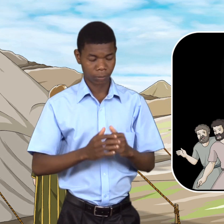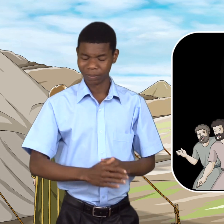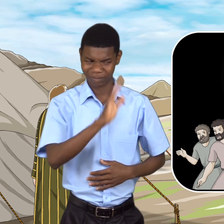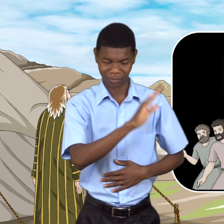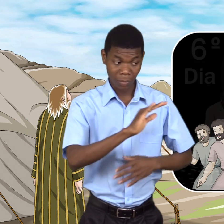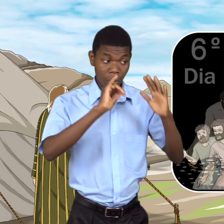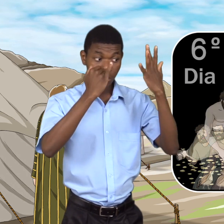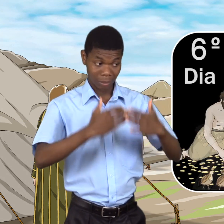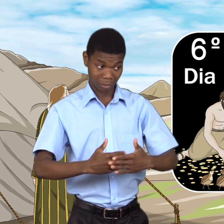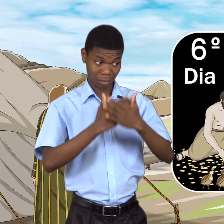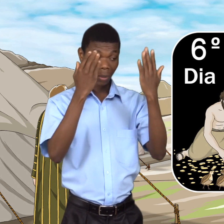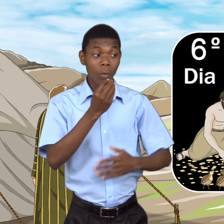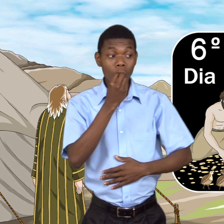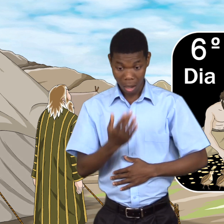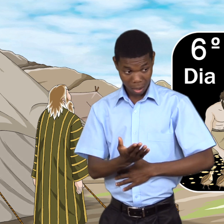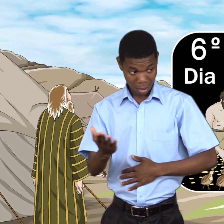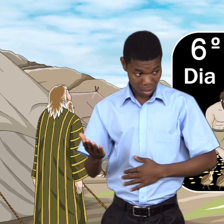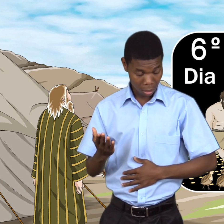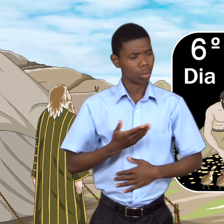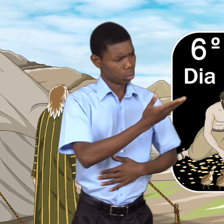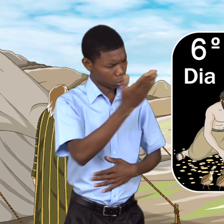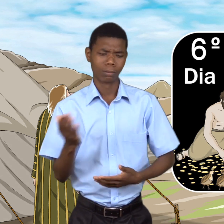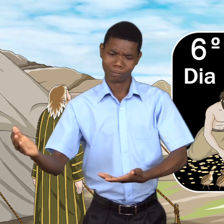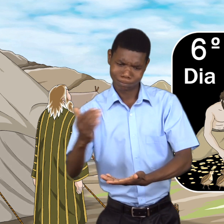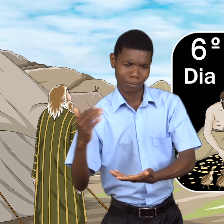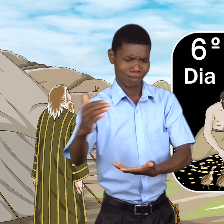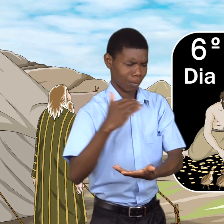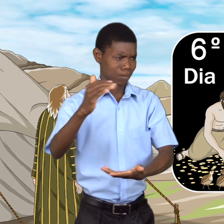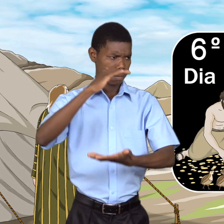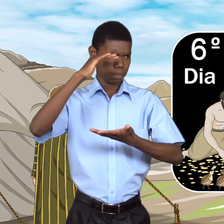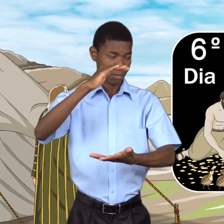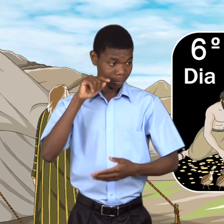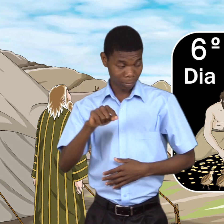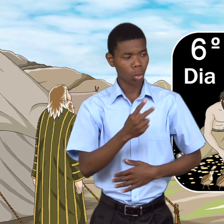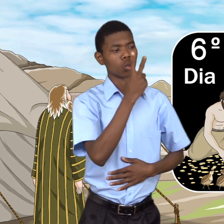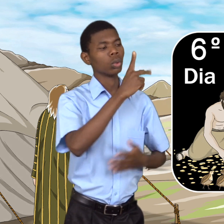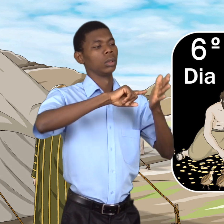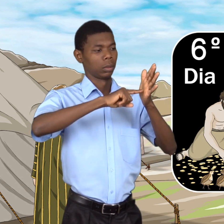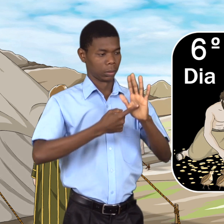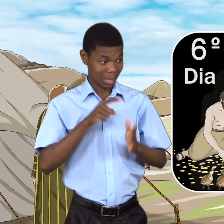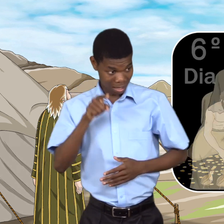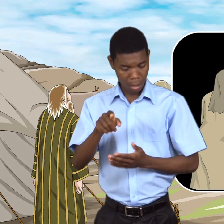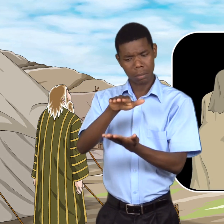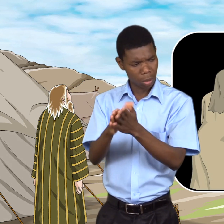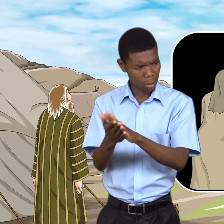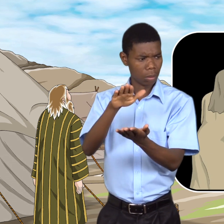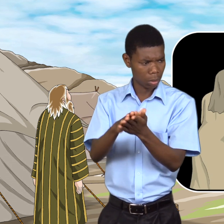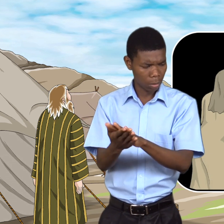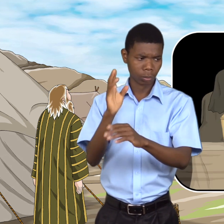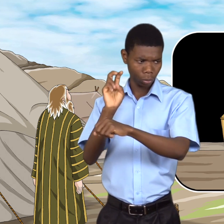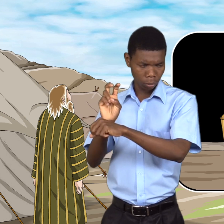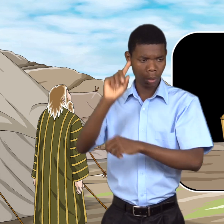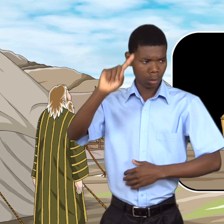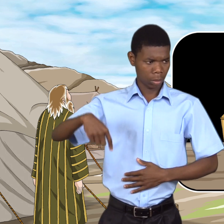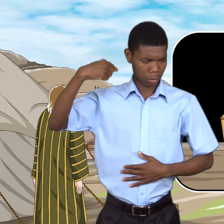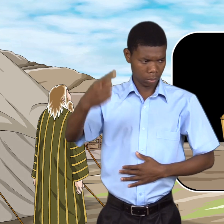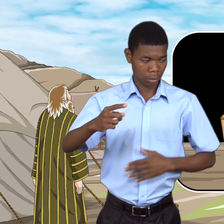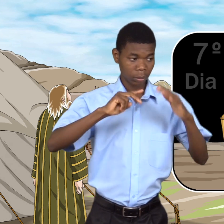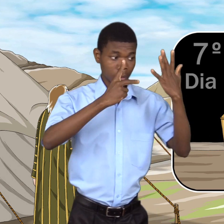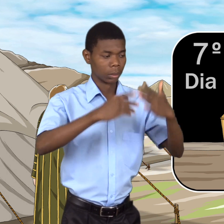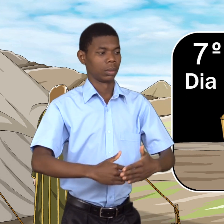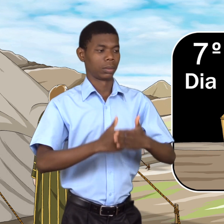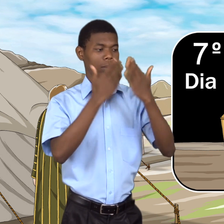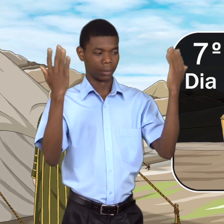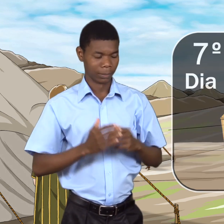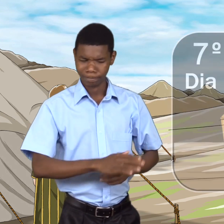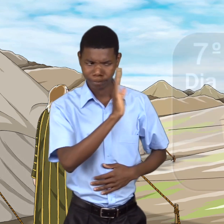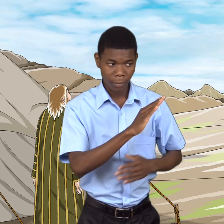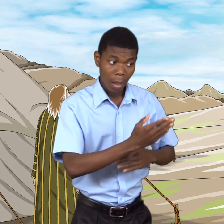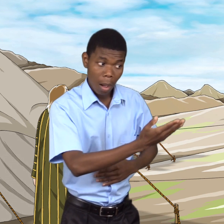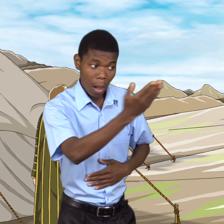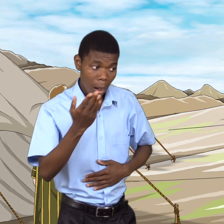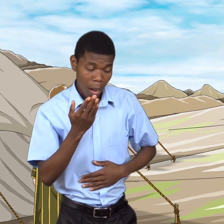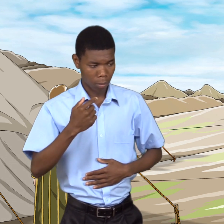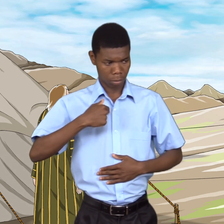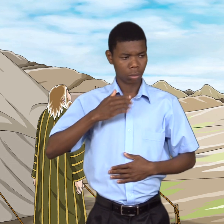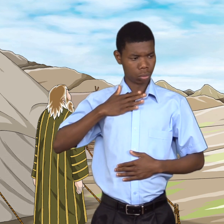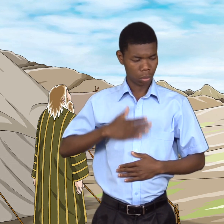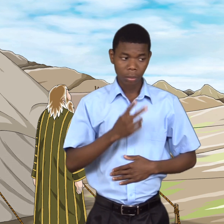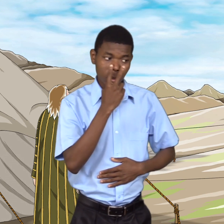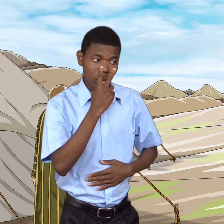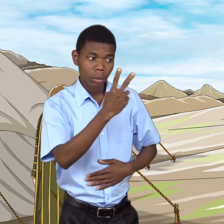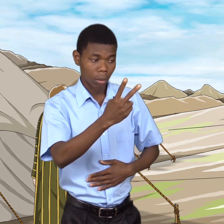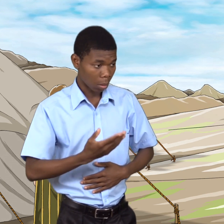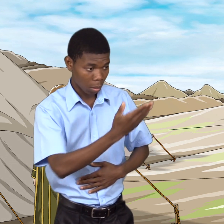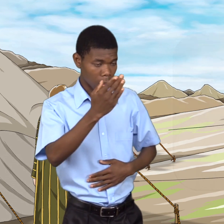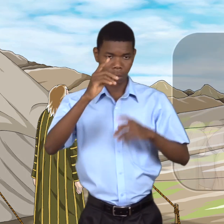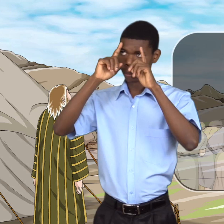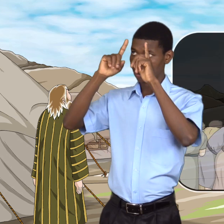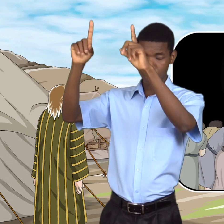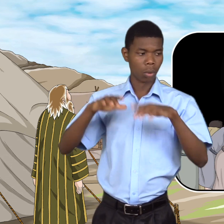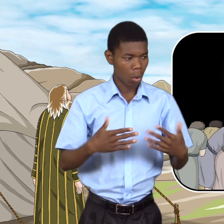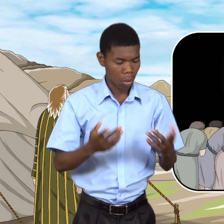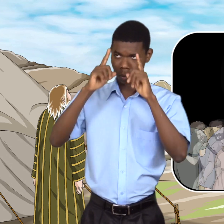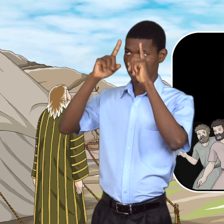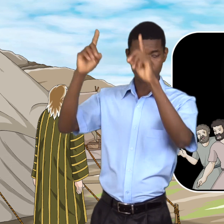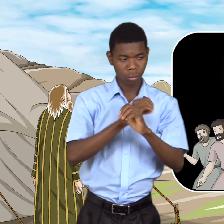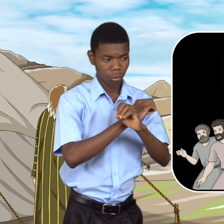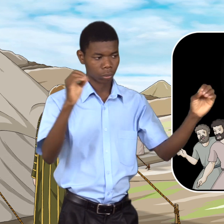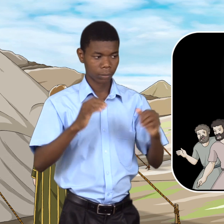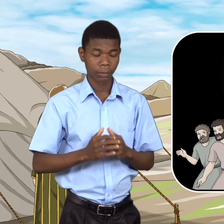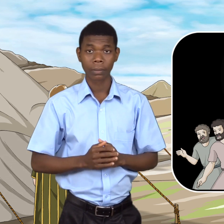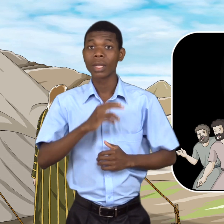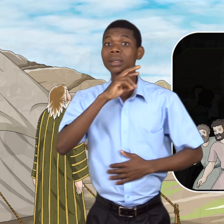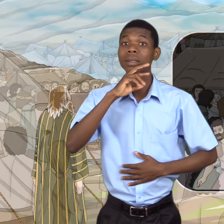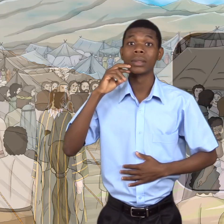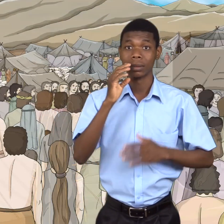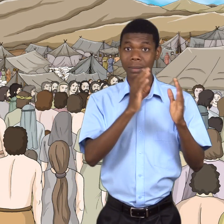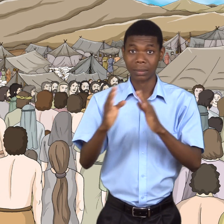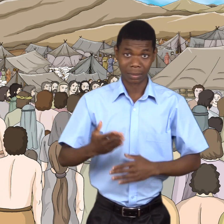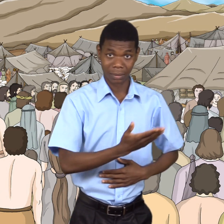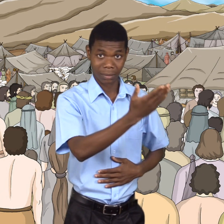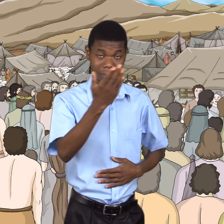Then on the sixth day, when they prepare what they bring in, it will be twice as much as they gather on the other days.”